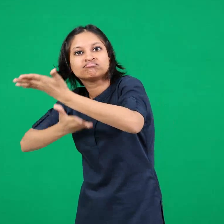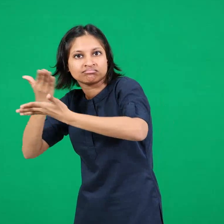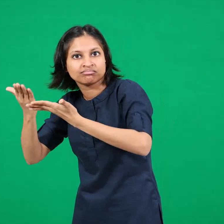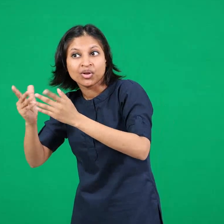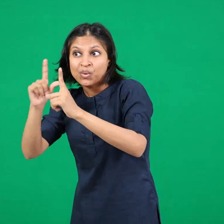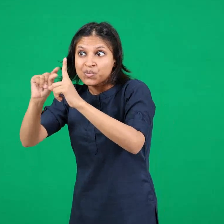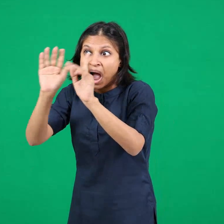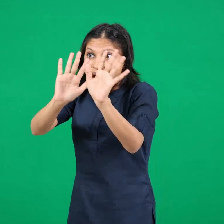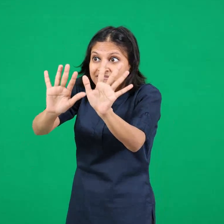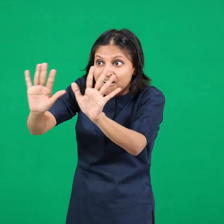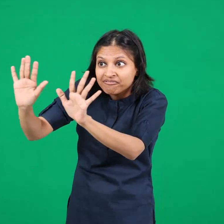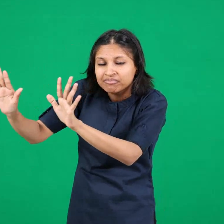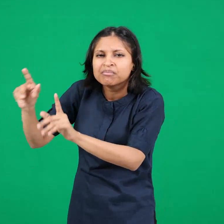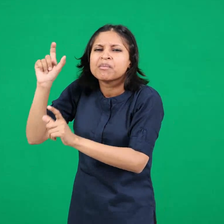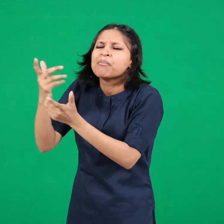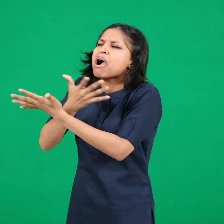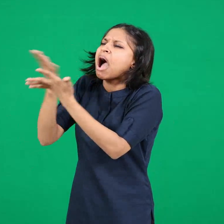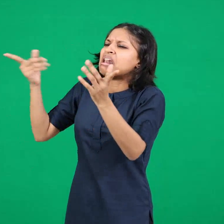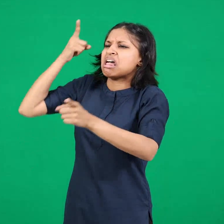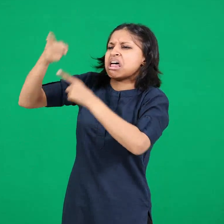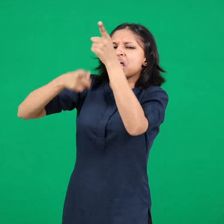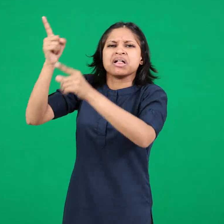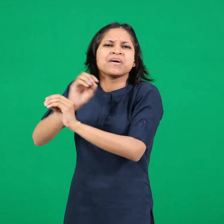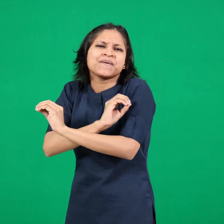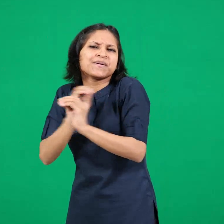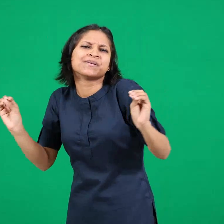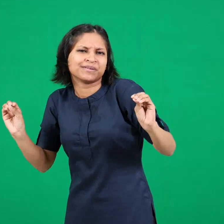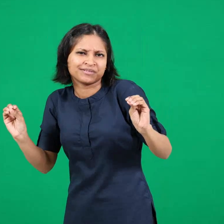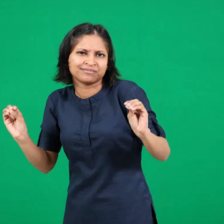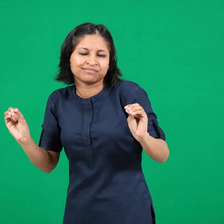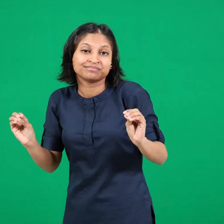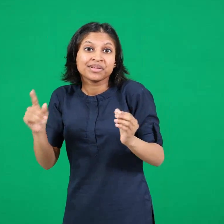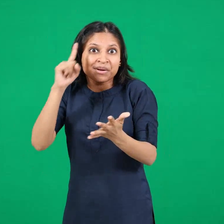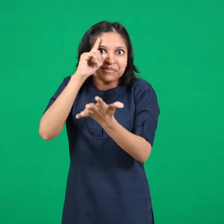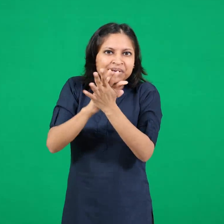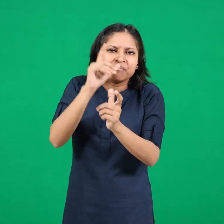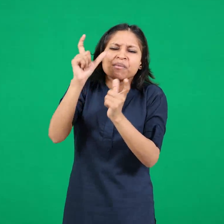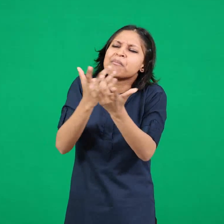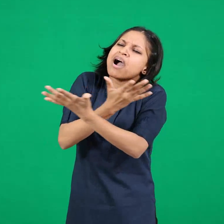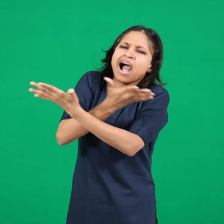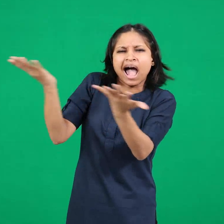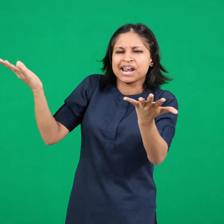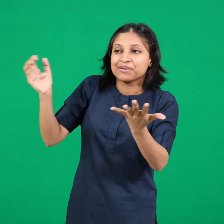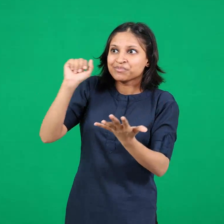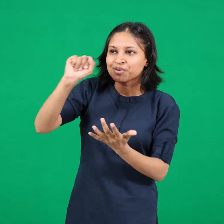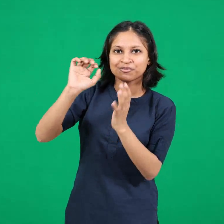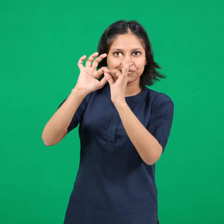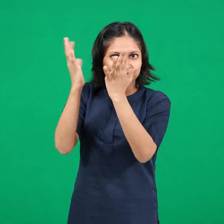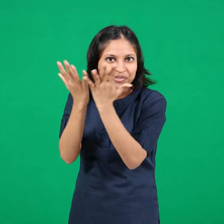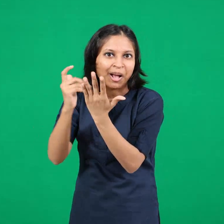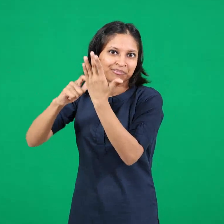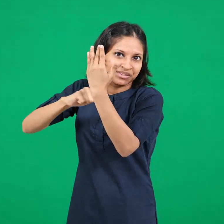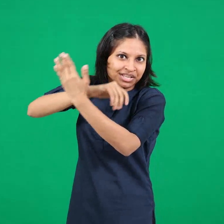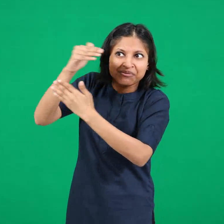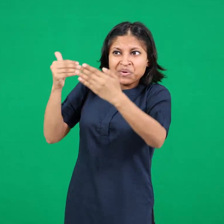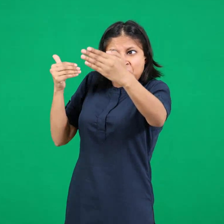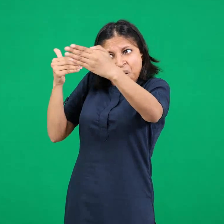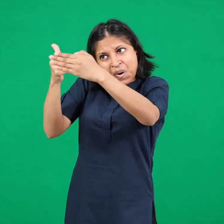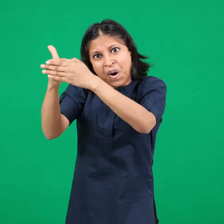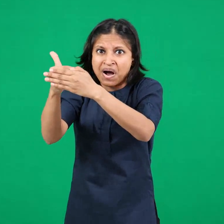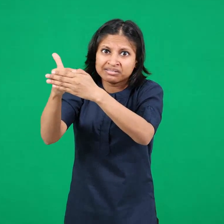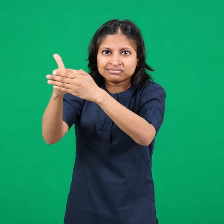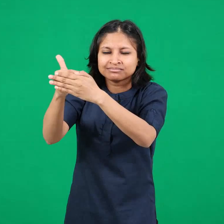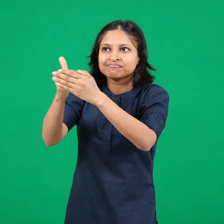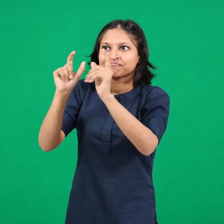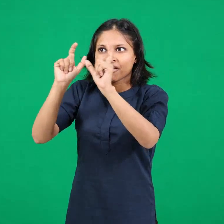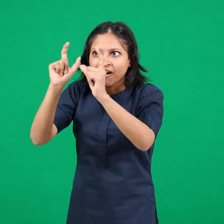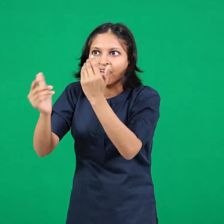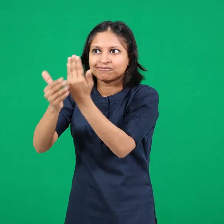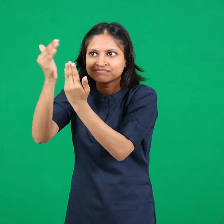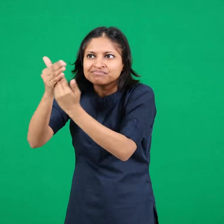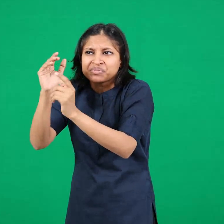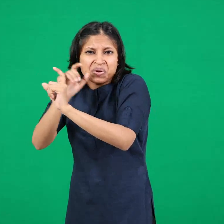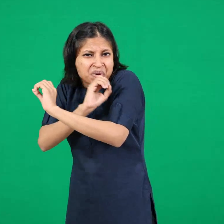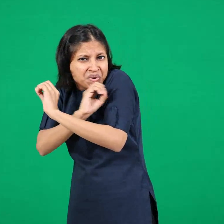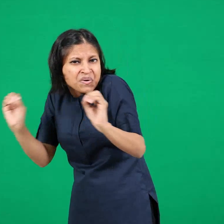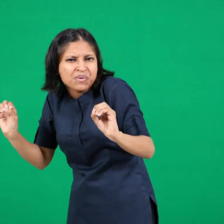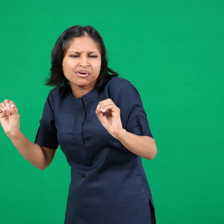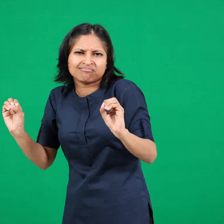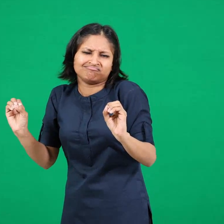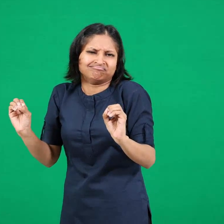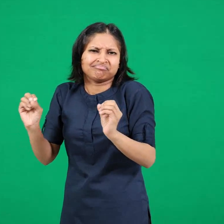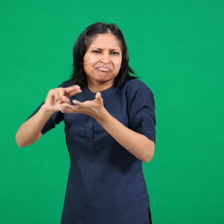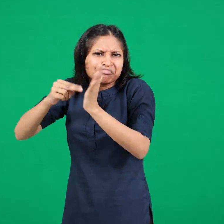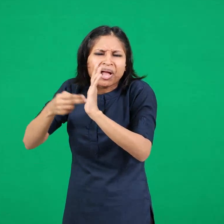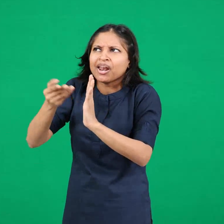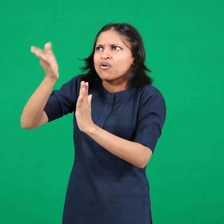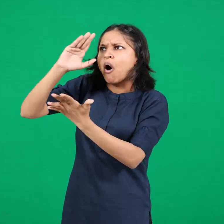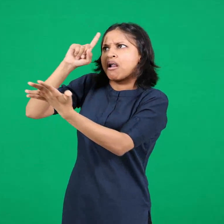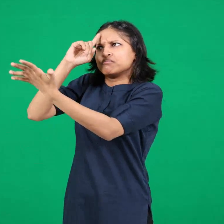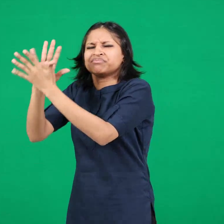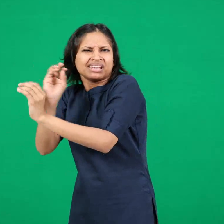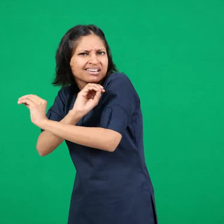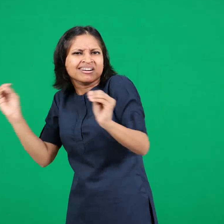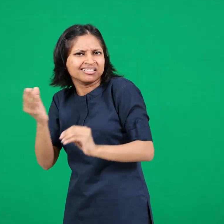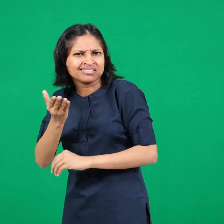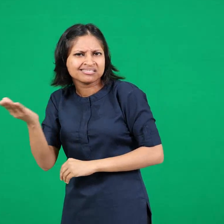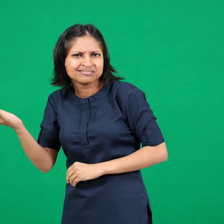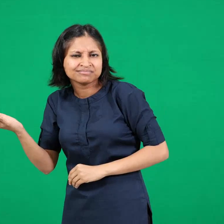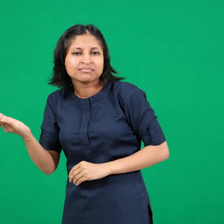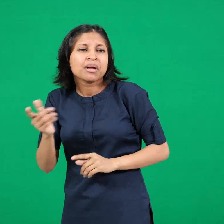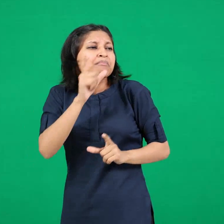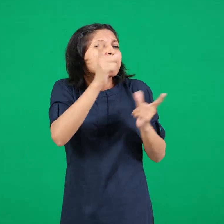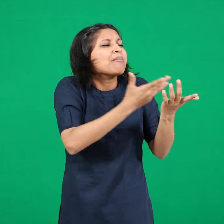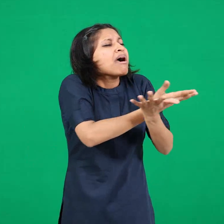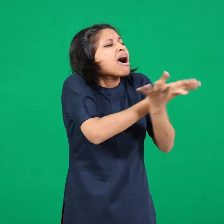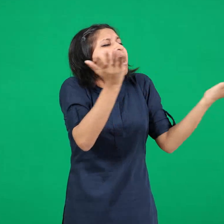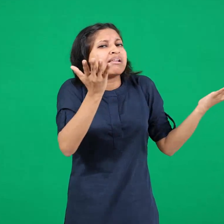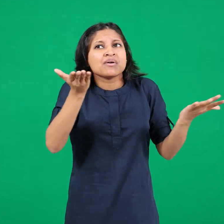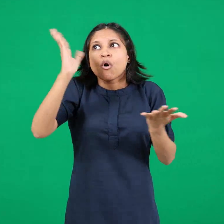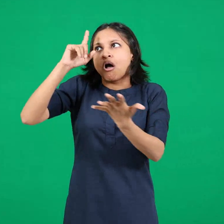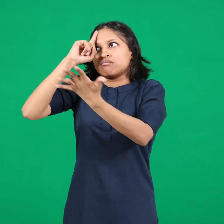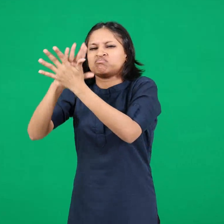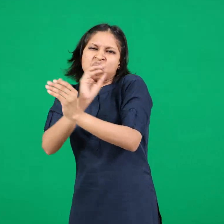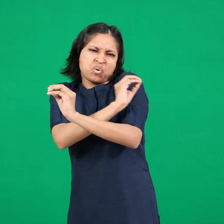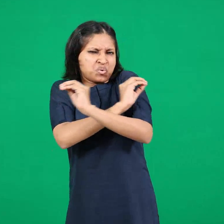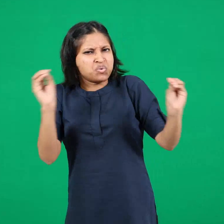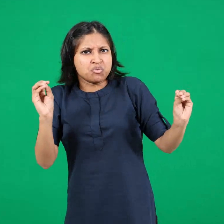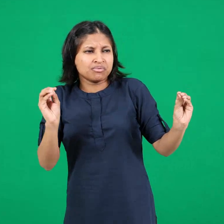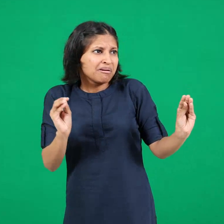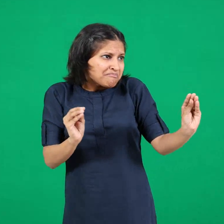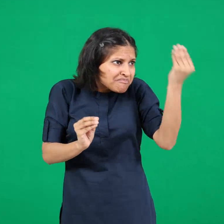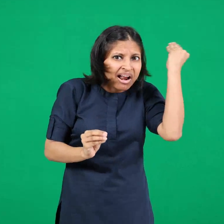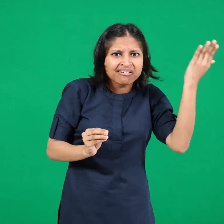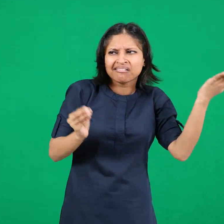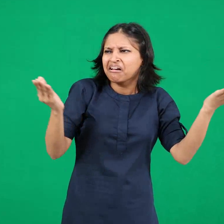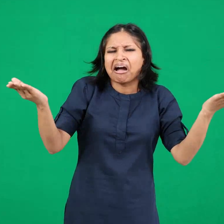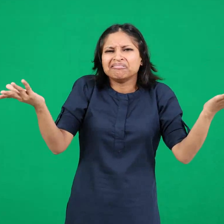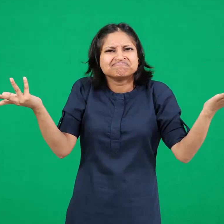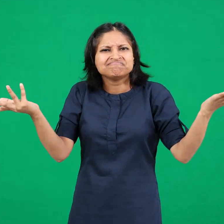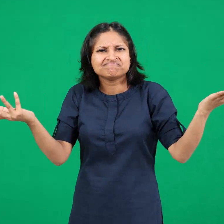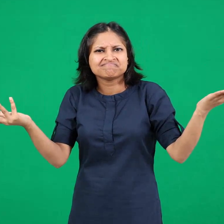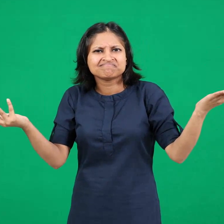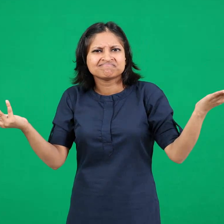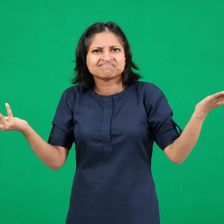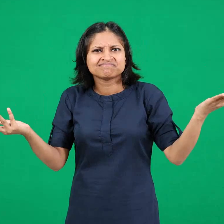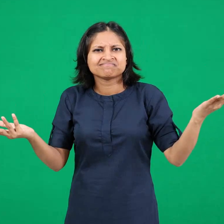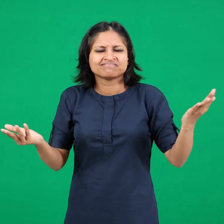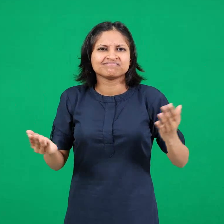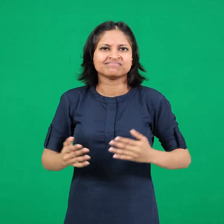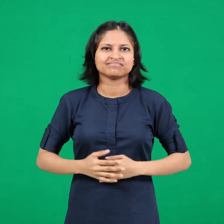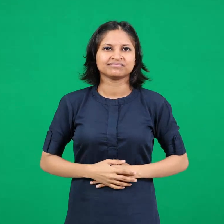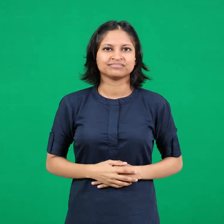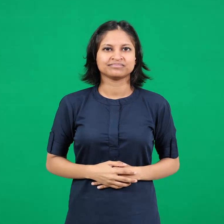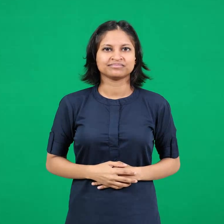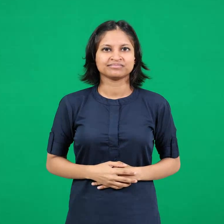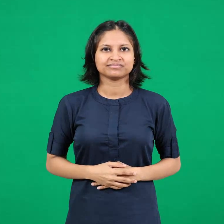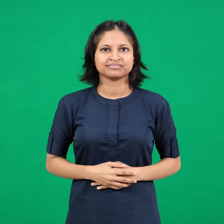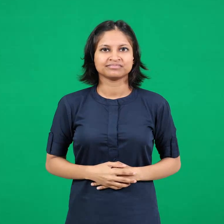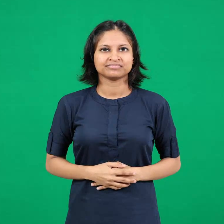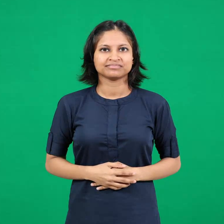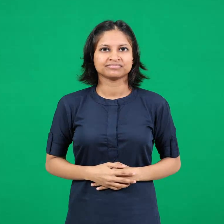If anyone does not provide for his own, and especially his own household, he has denied the faith and is worse than an unbeliever.